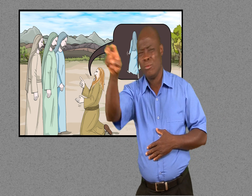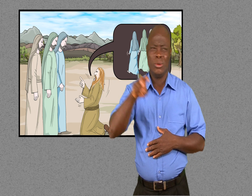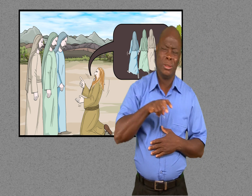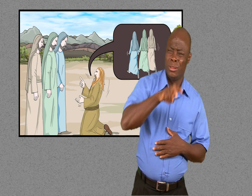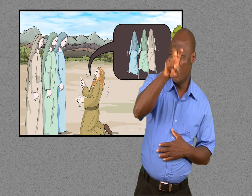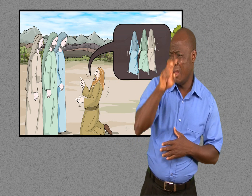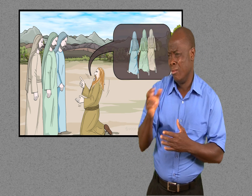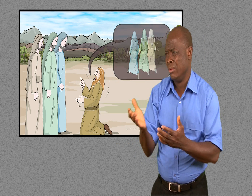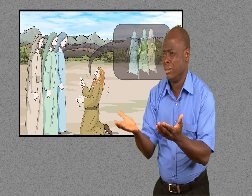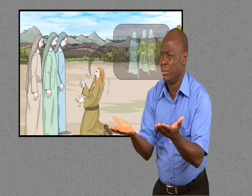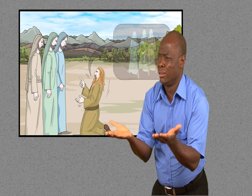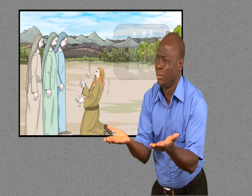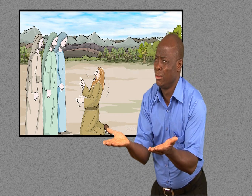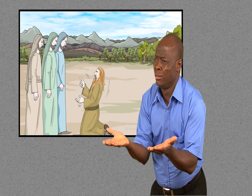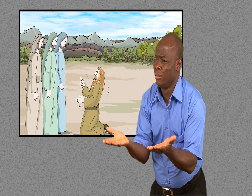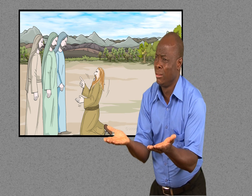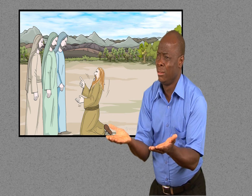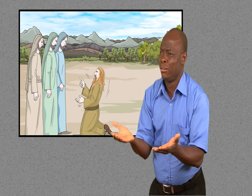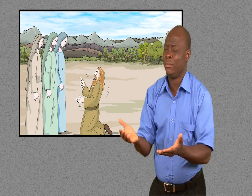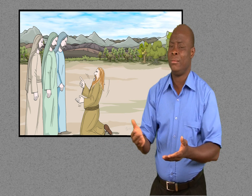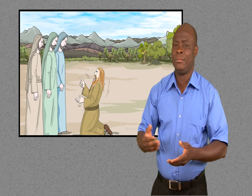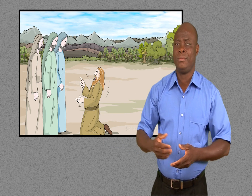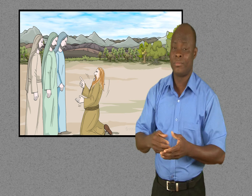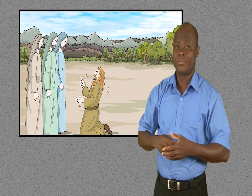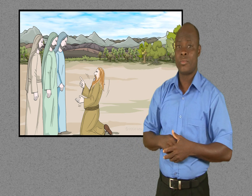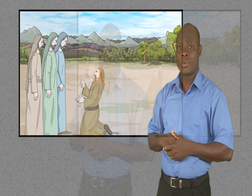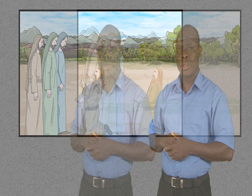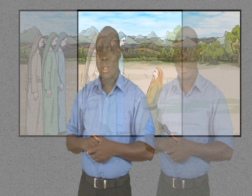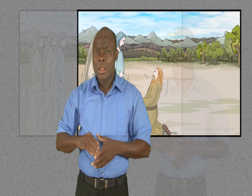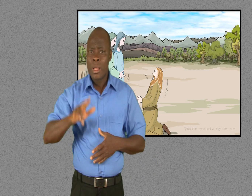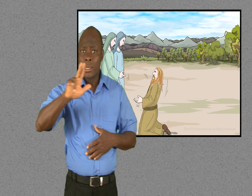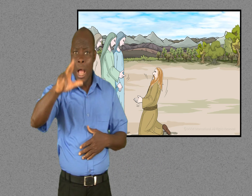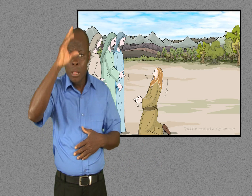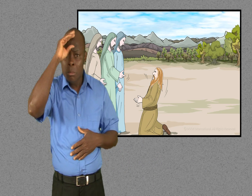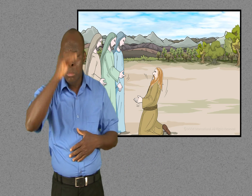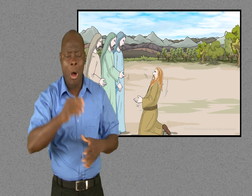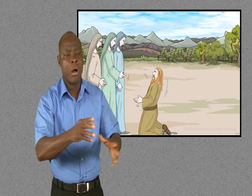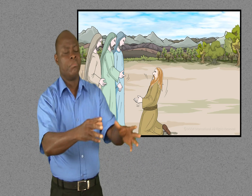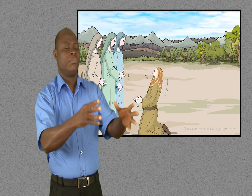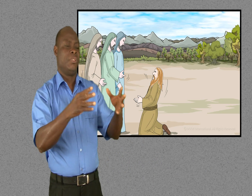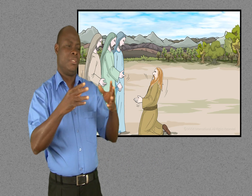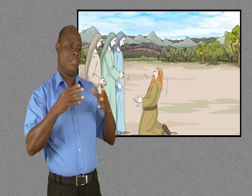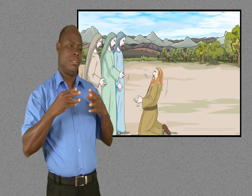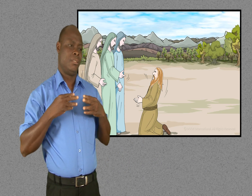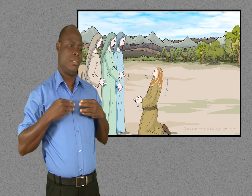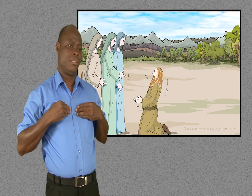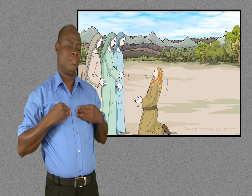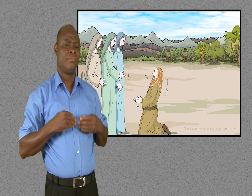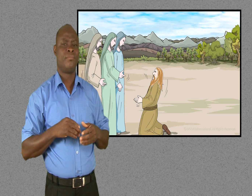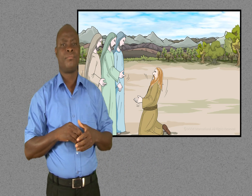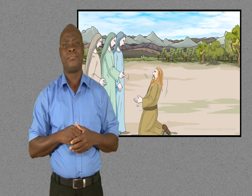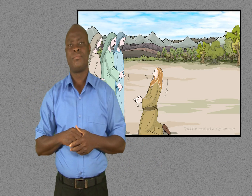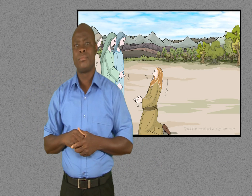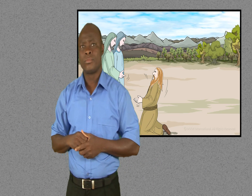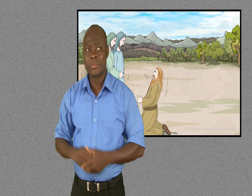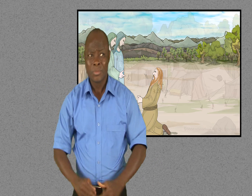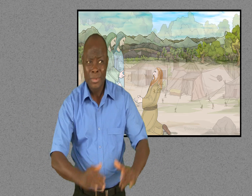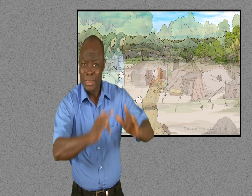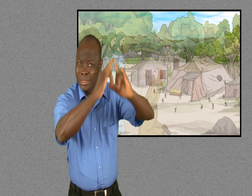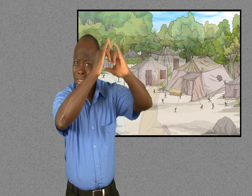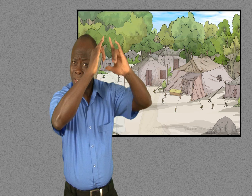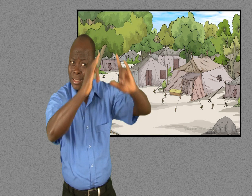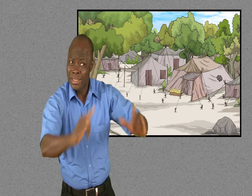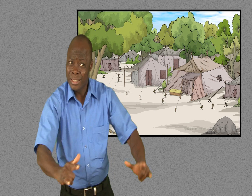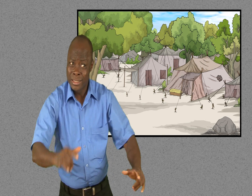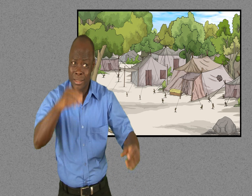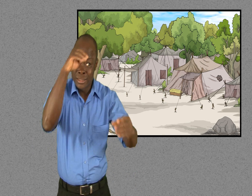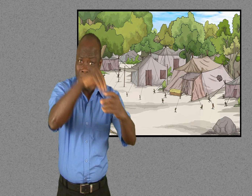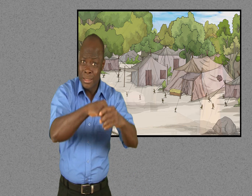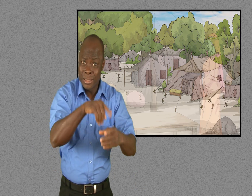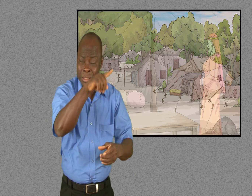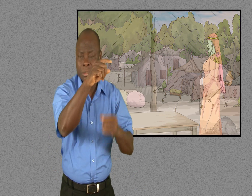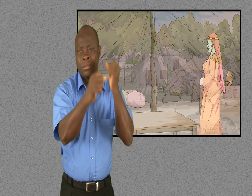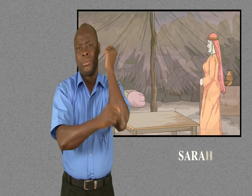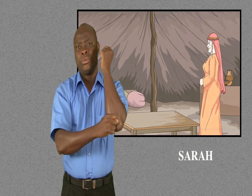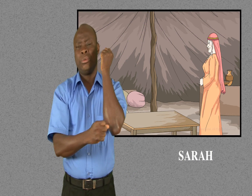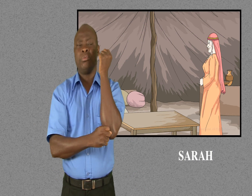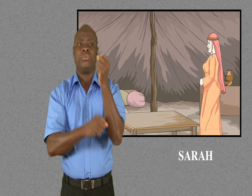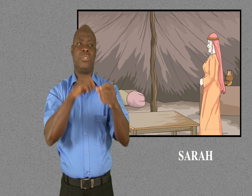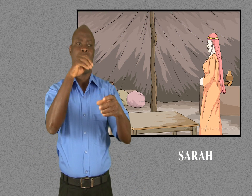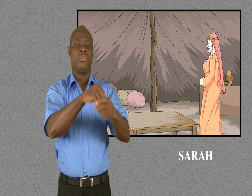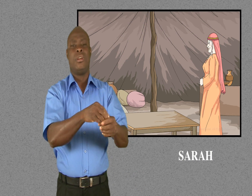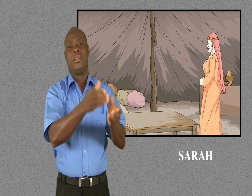“Yes,” they replied, “you may do as you have said.”